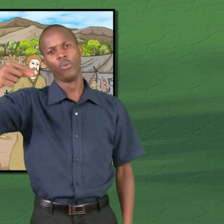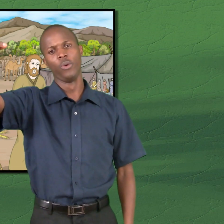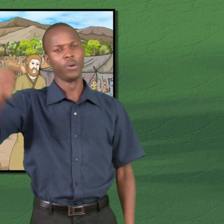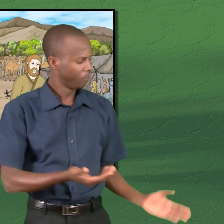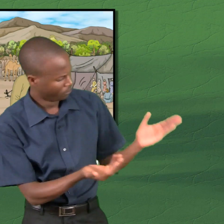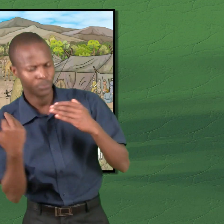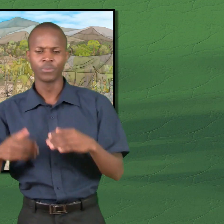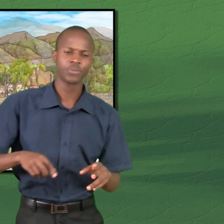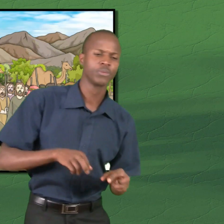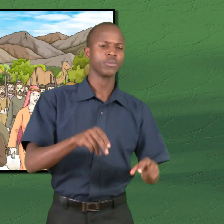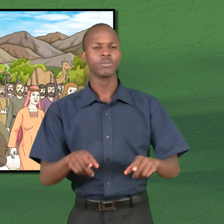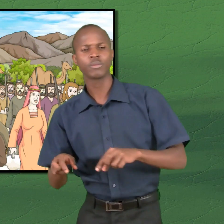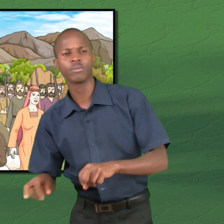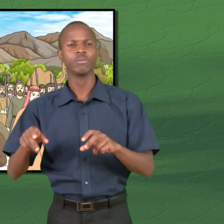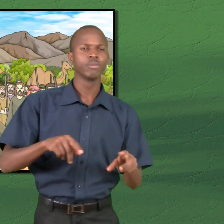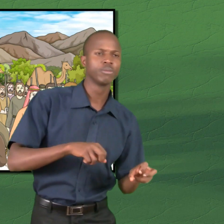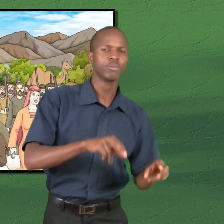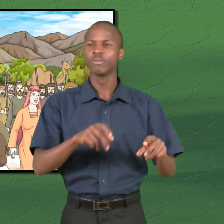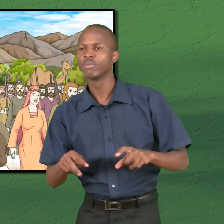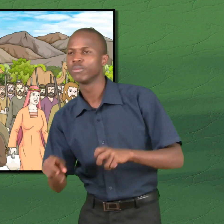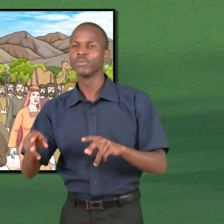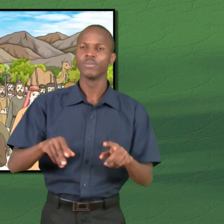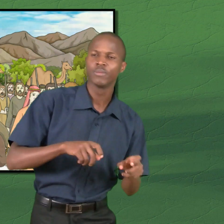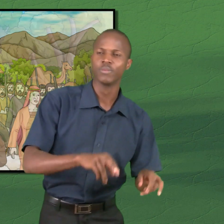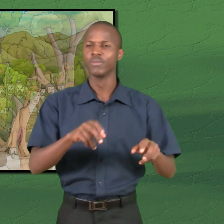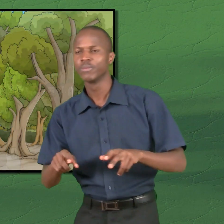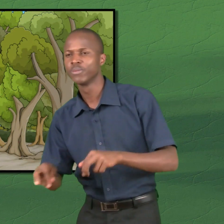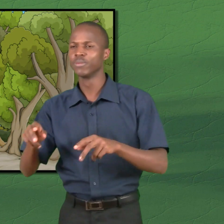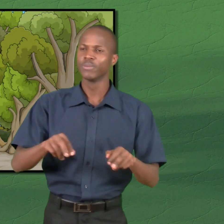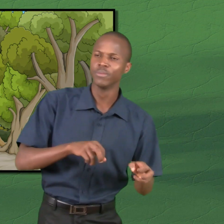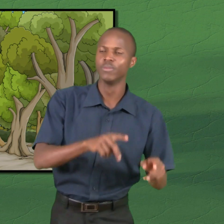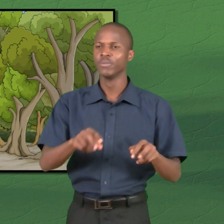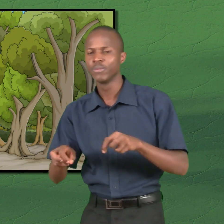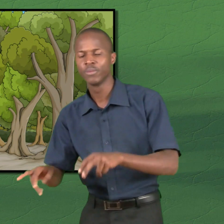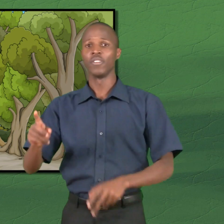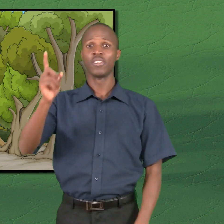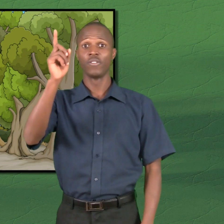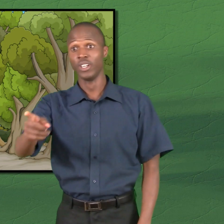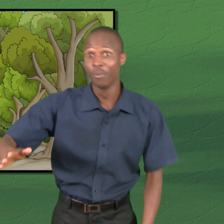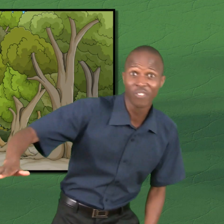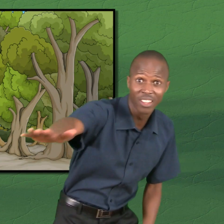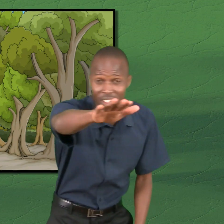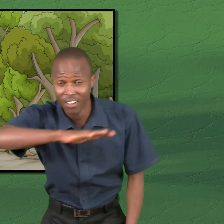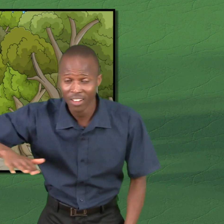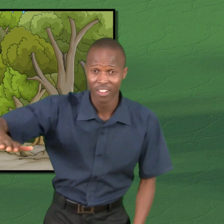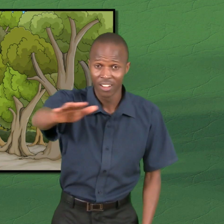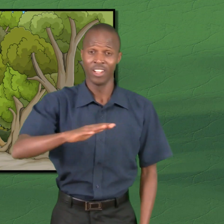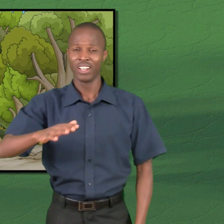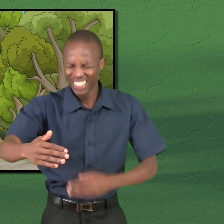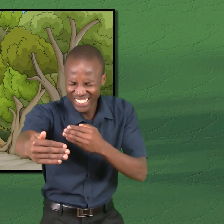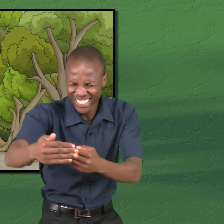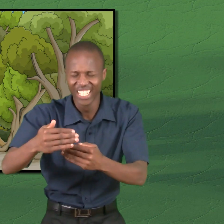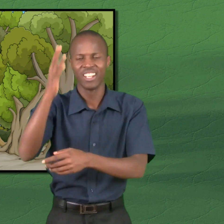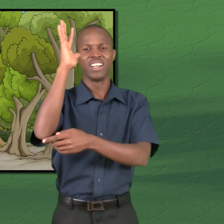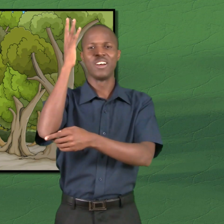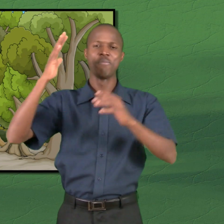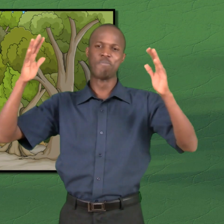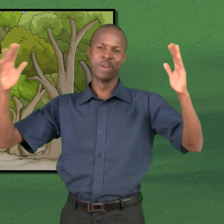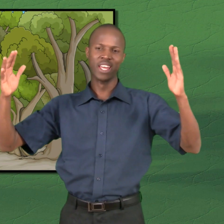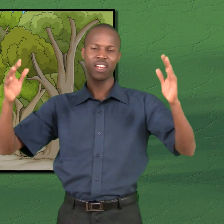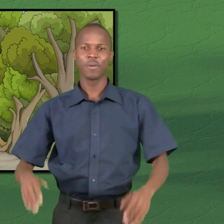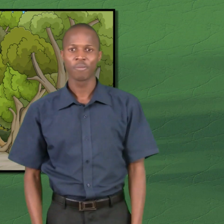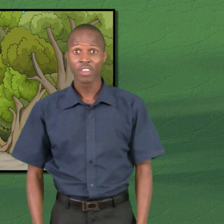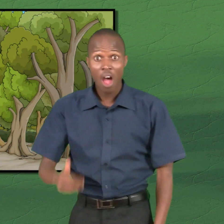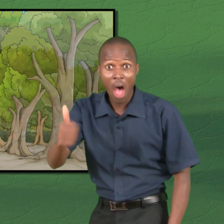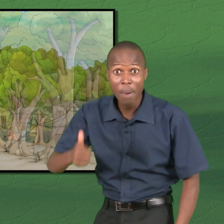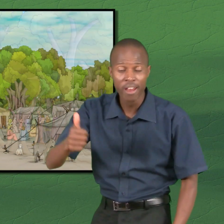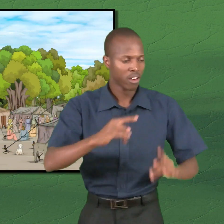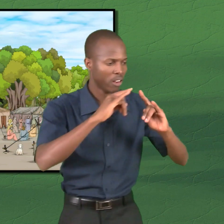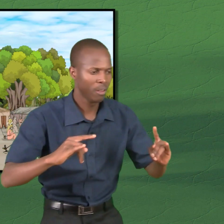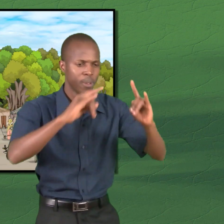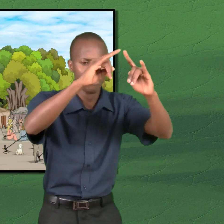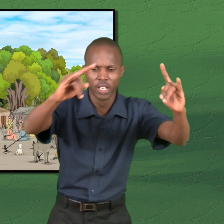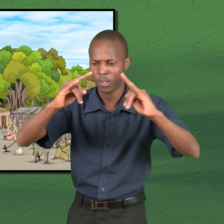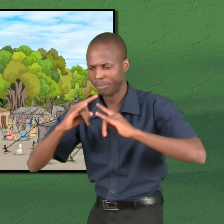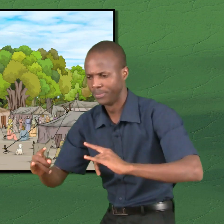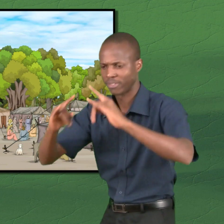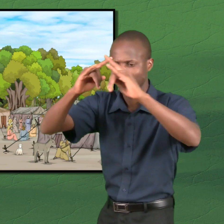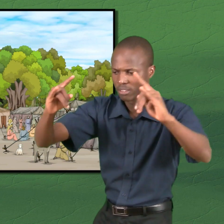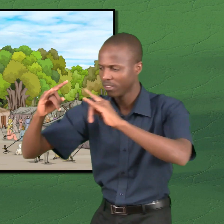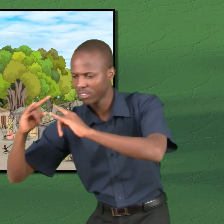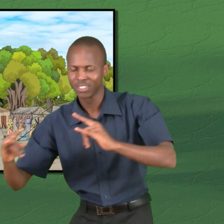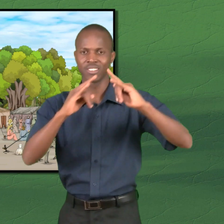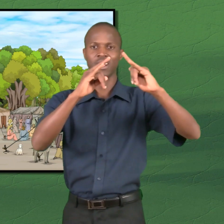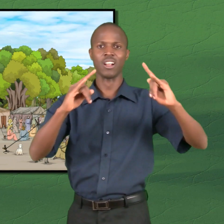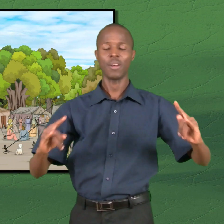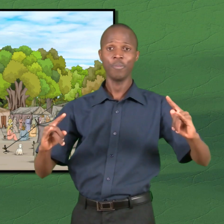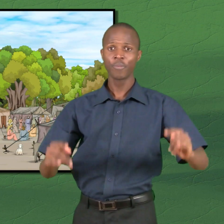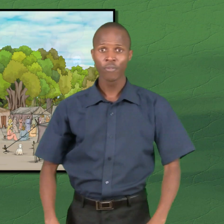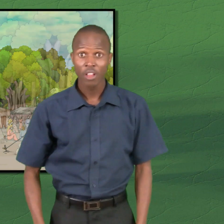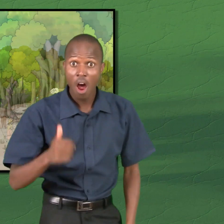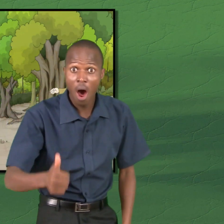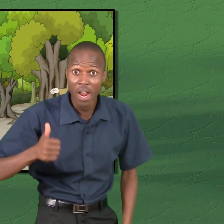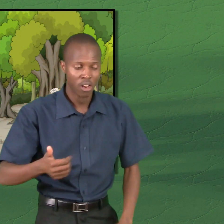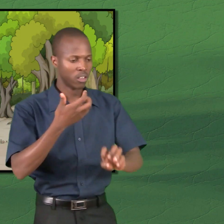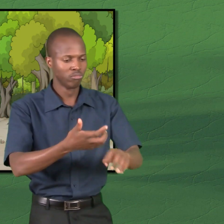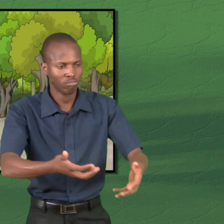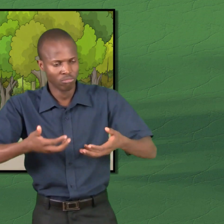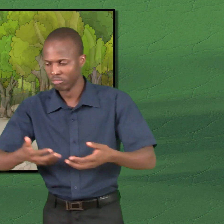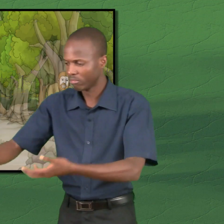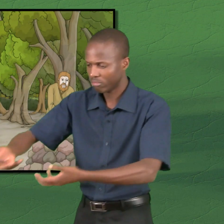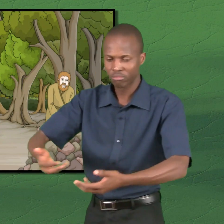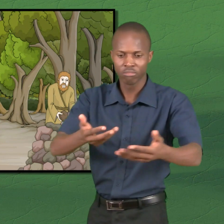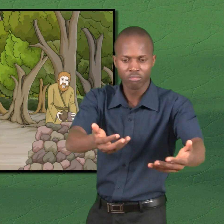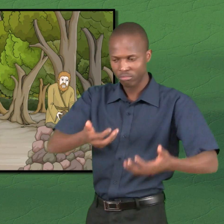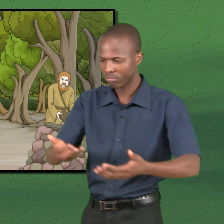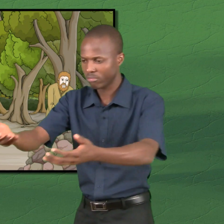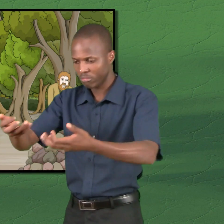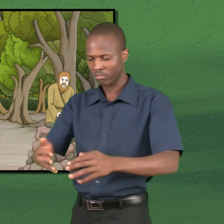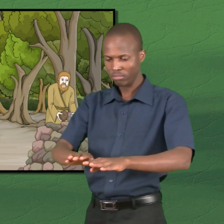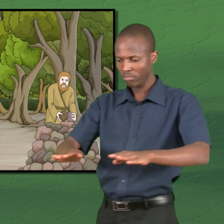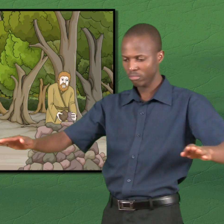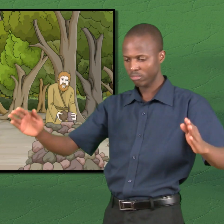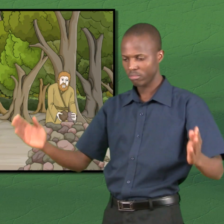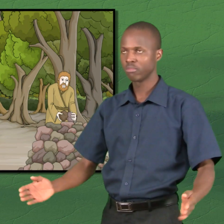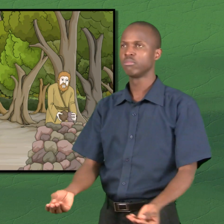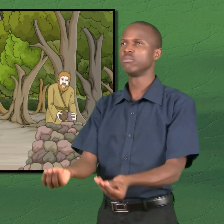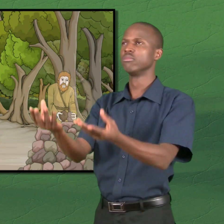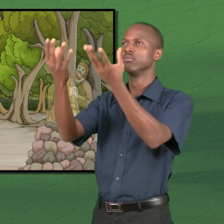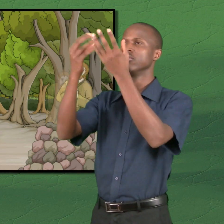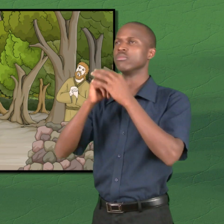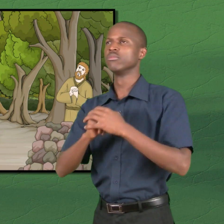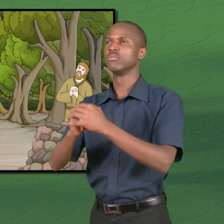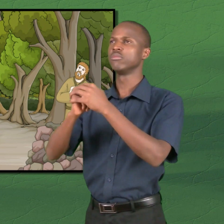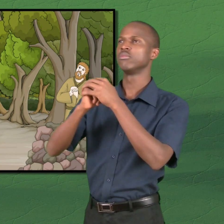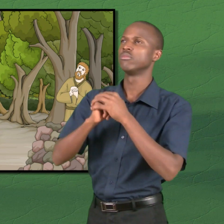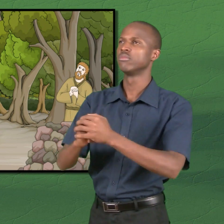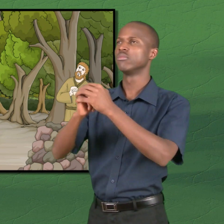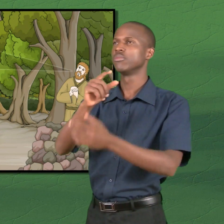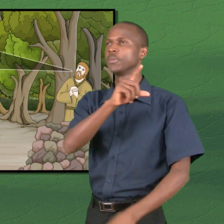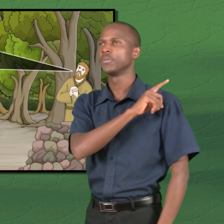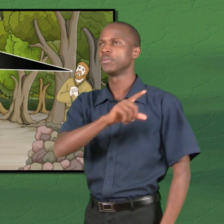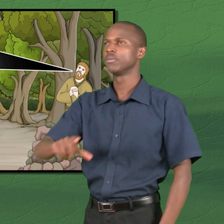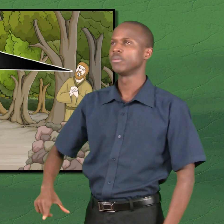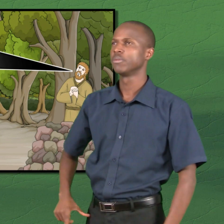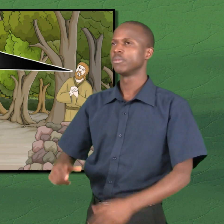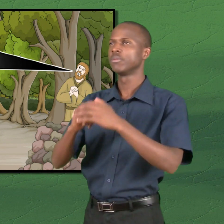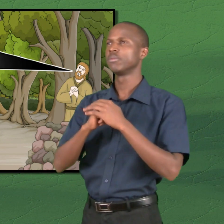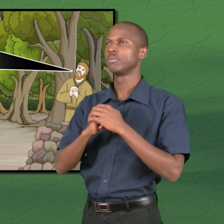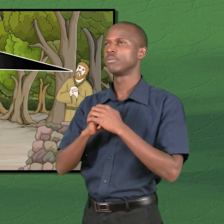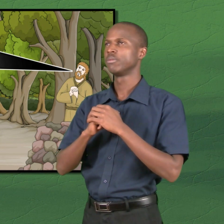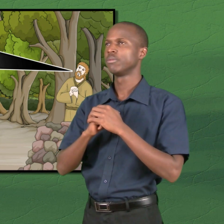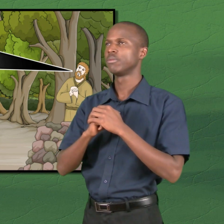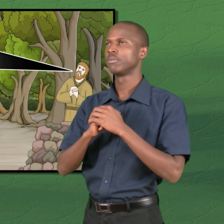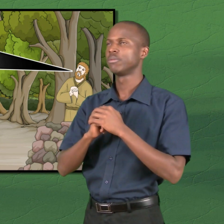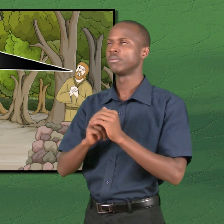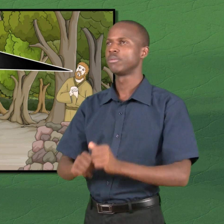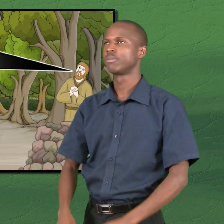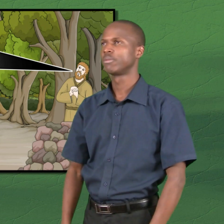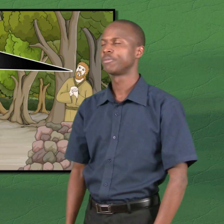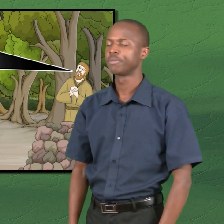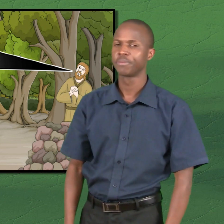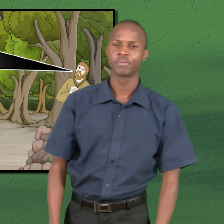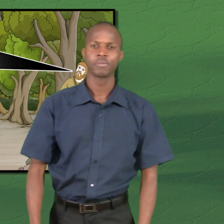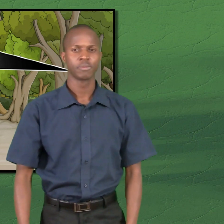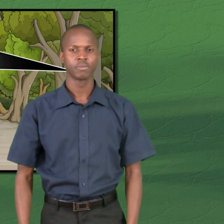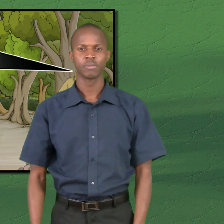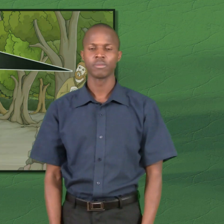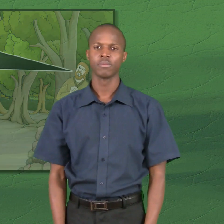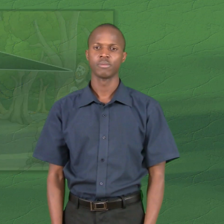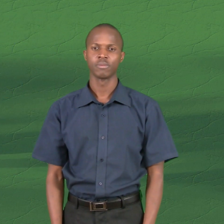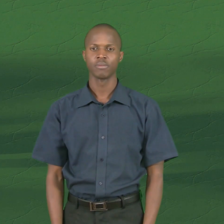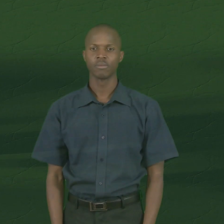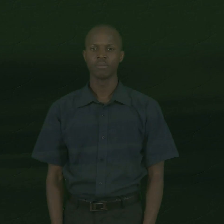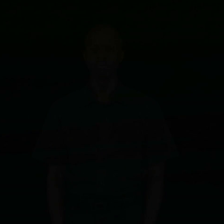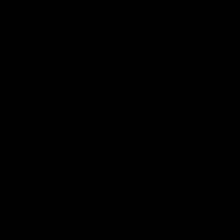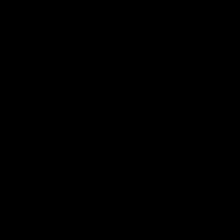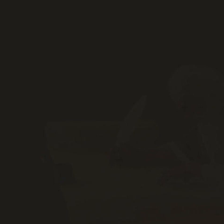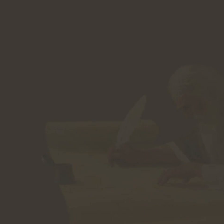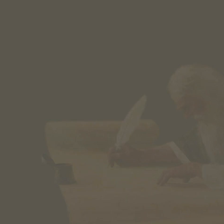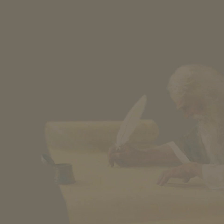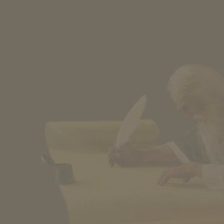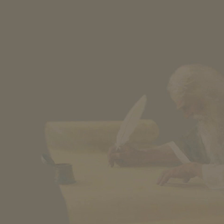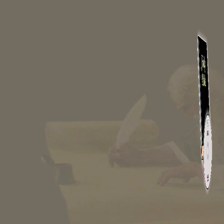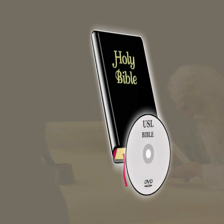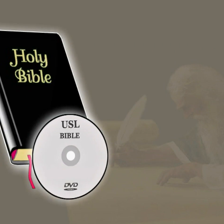So Abram moved his tent and went to live near the Oaks of Mamre at Hebron, where he built an altar to the LORD.